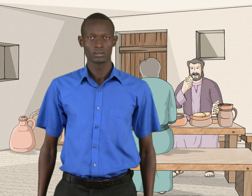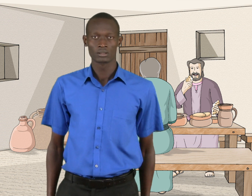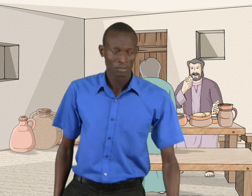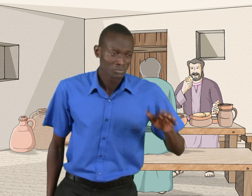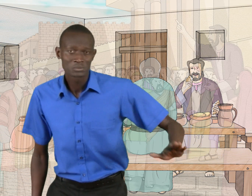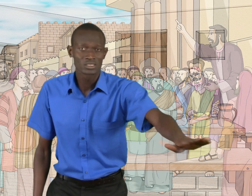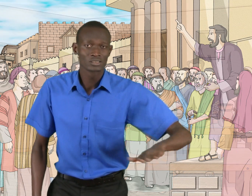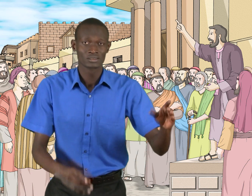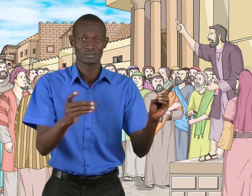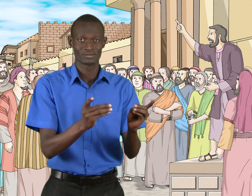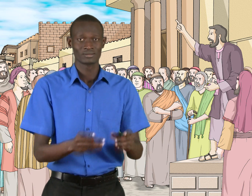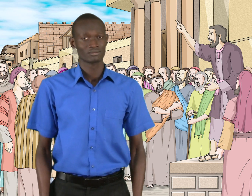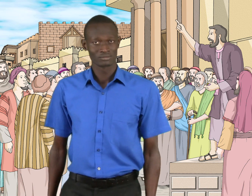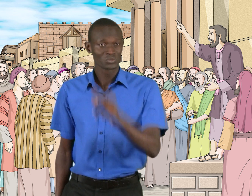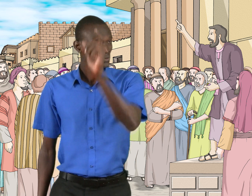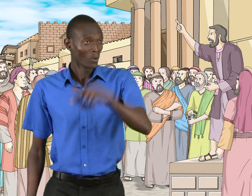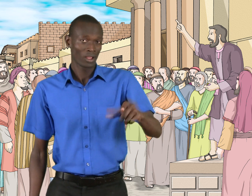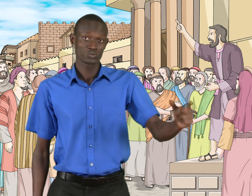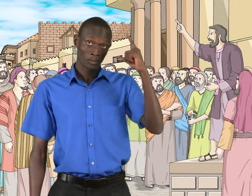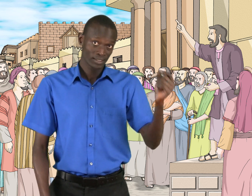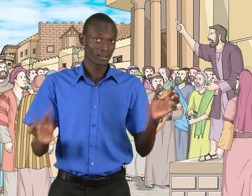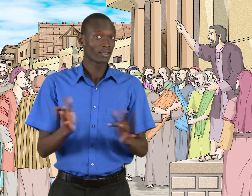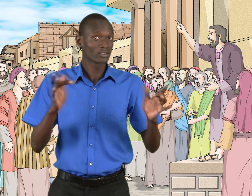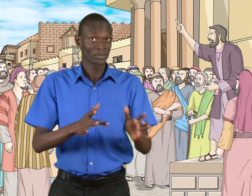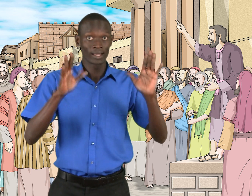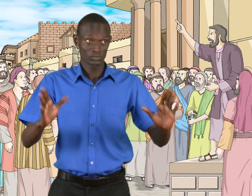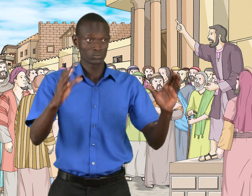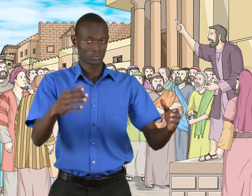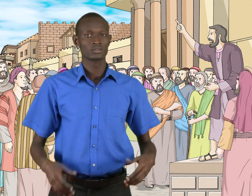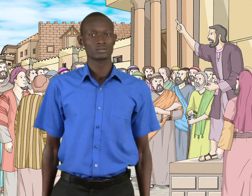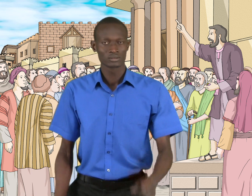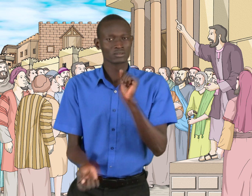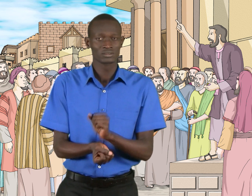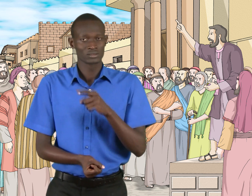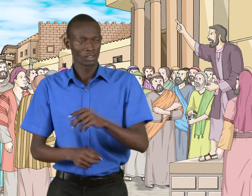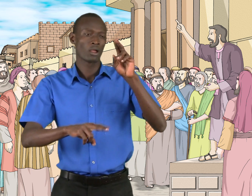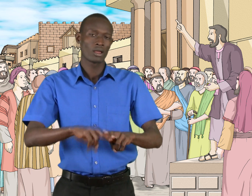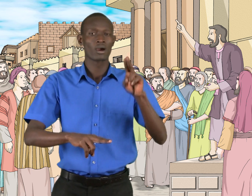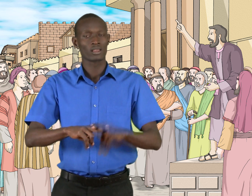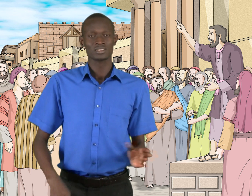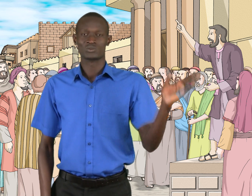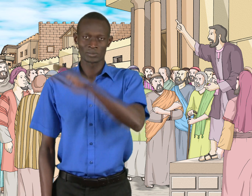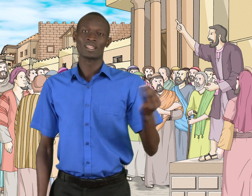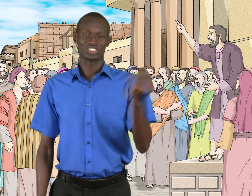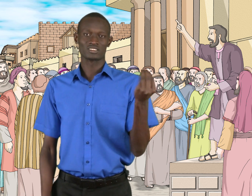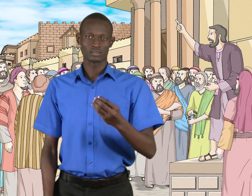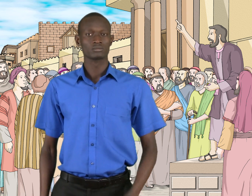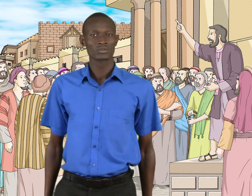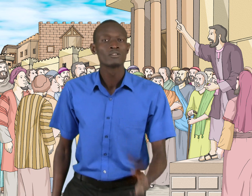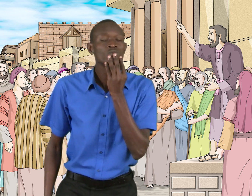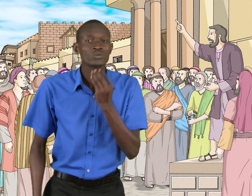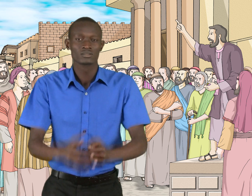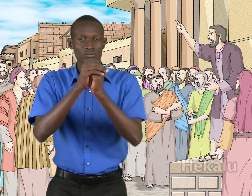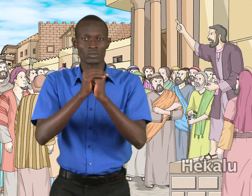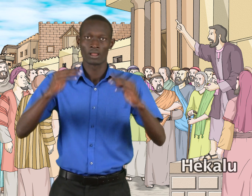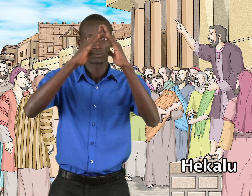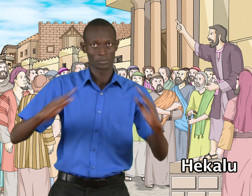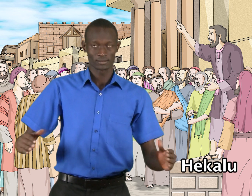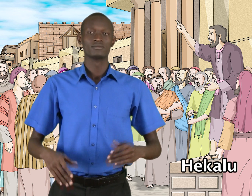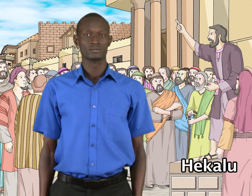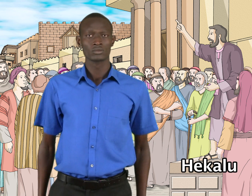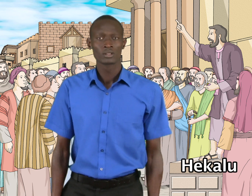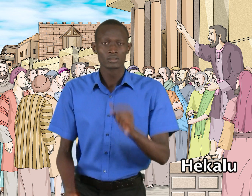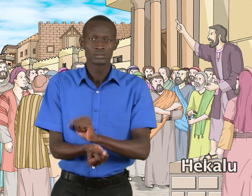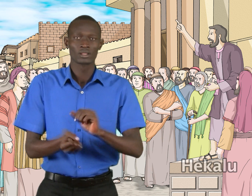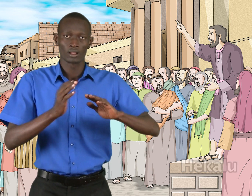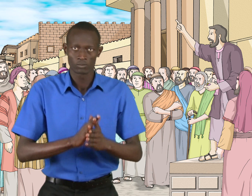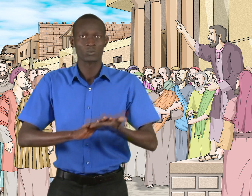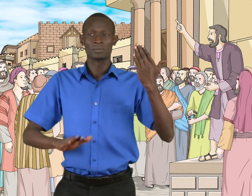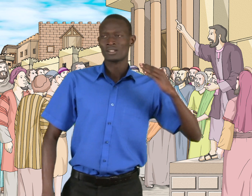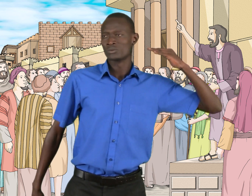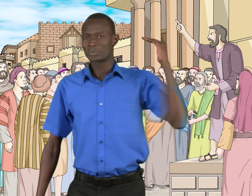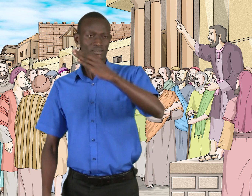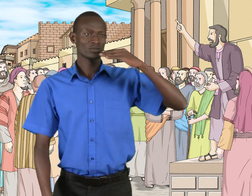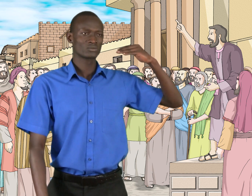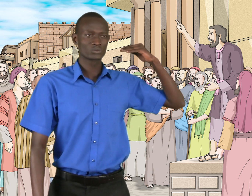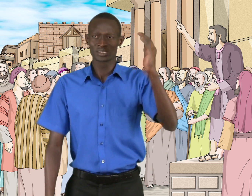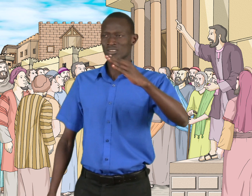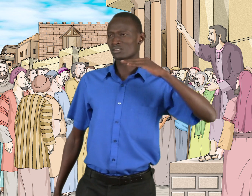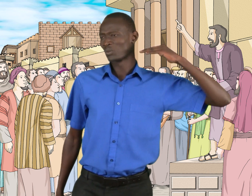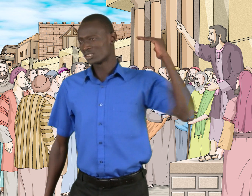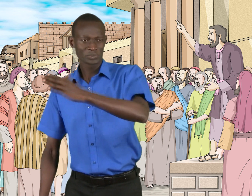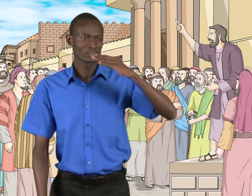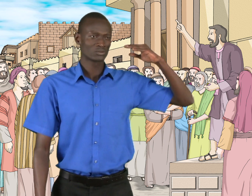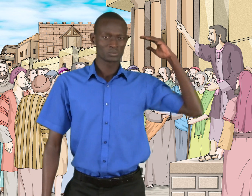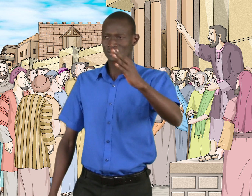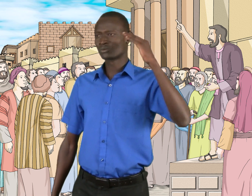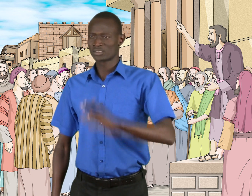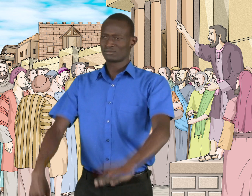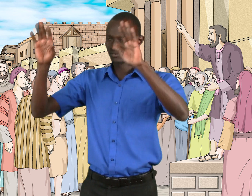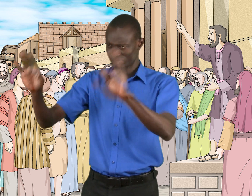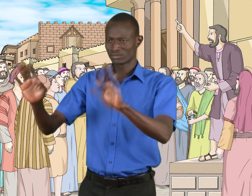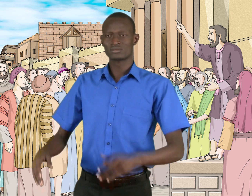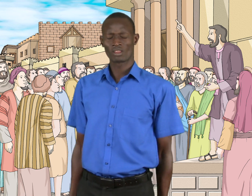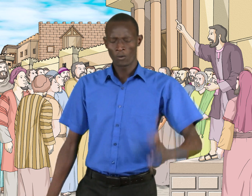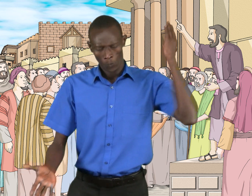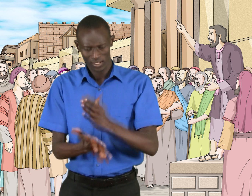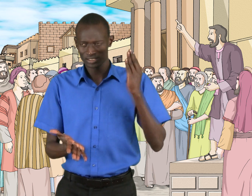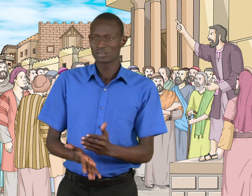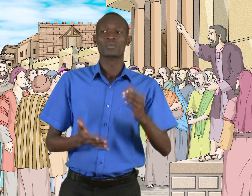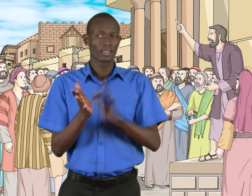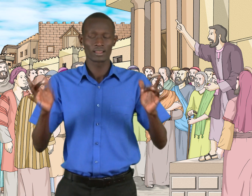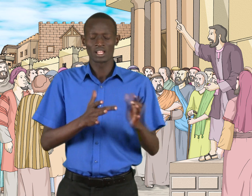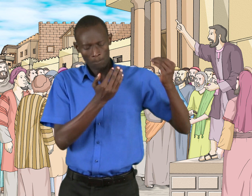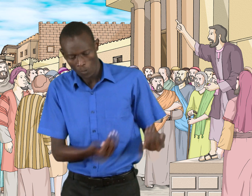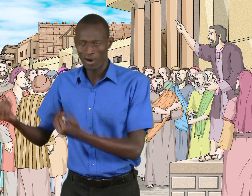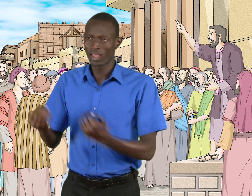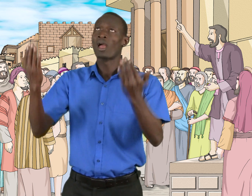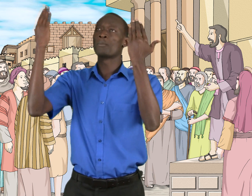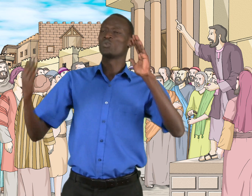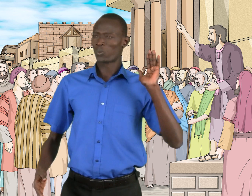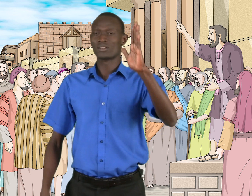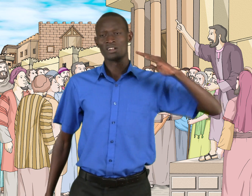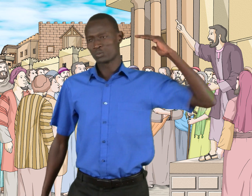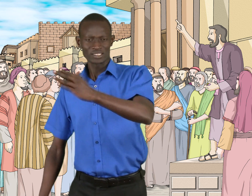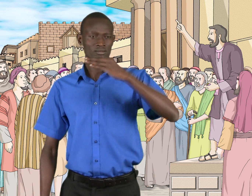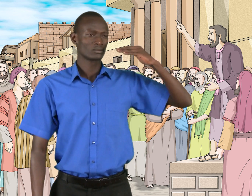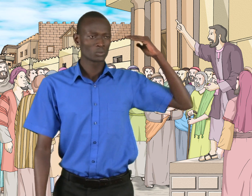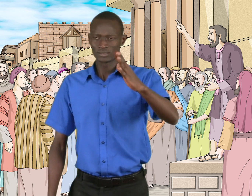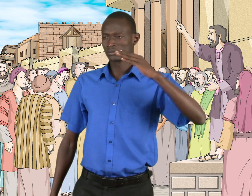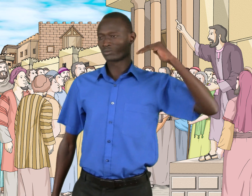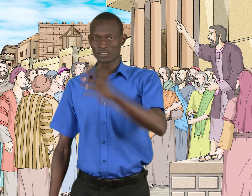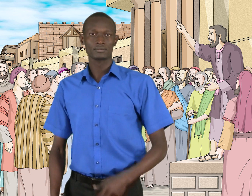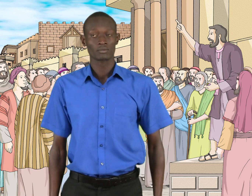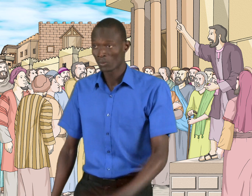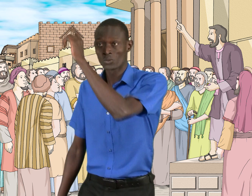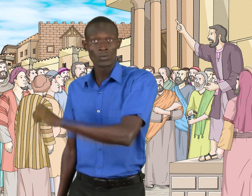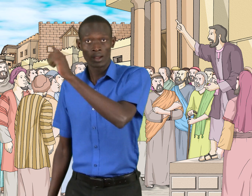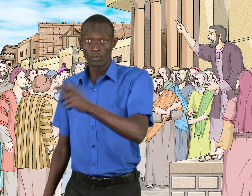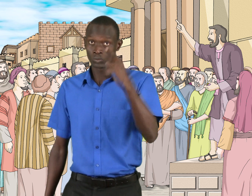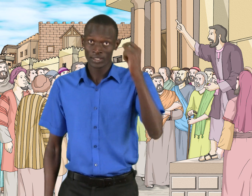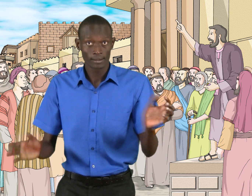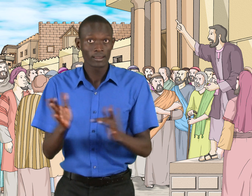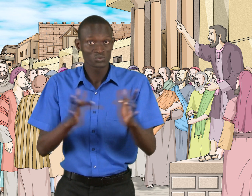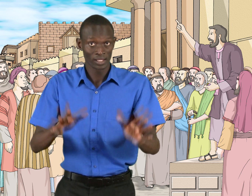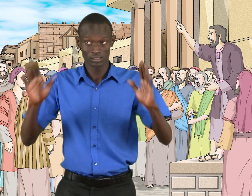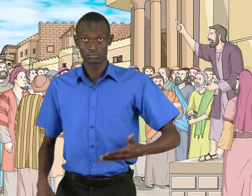Saul promptly began to proclaim Jesus in the synagogues, declaring, “He is the Son of God.”